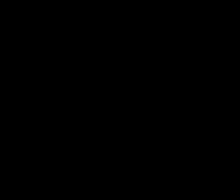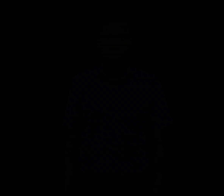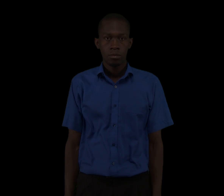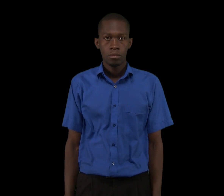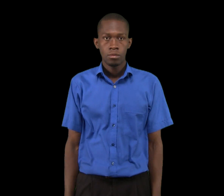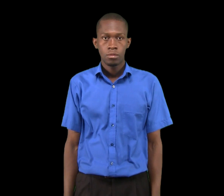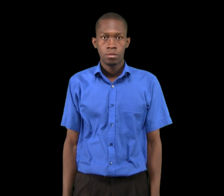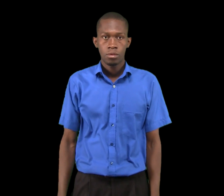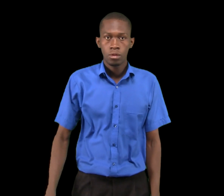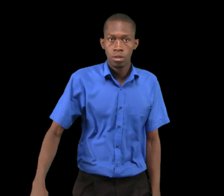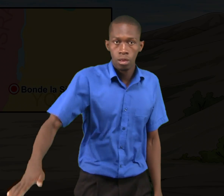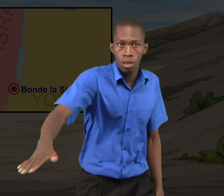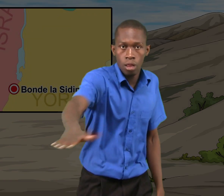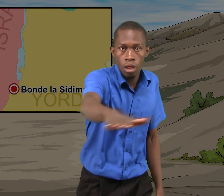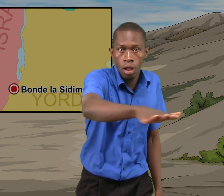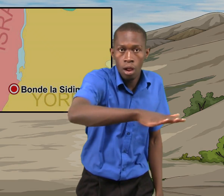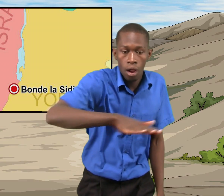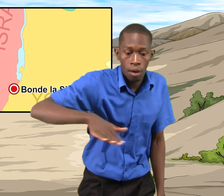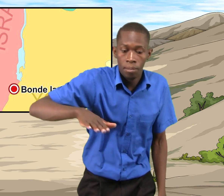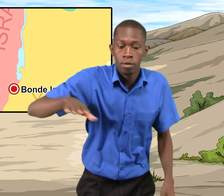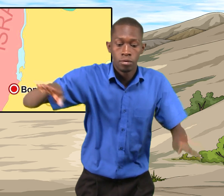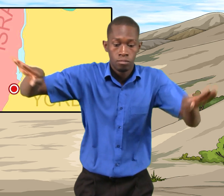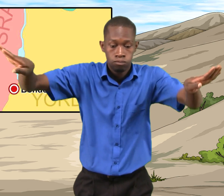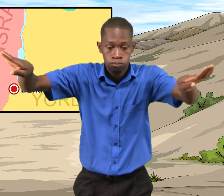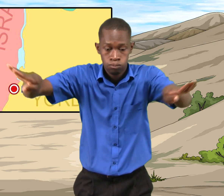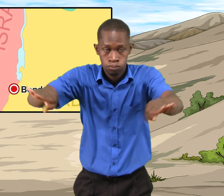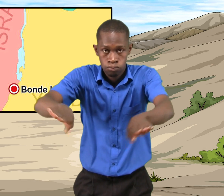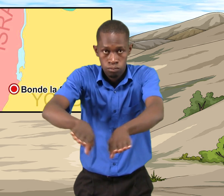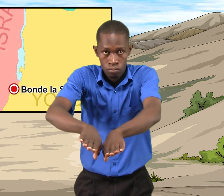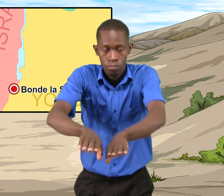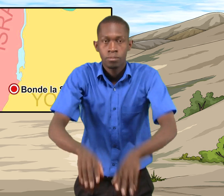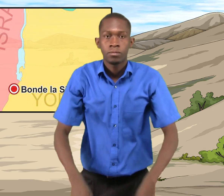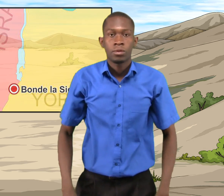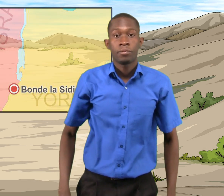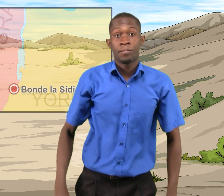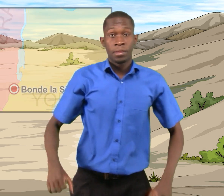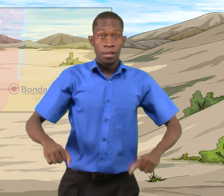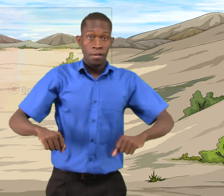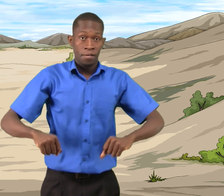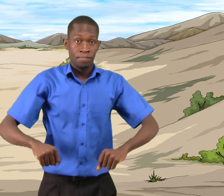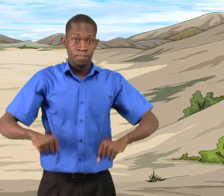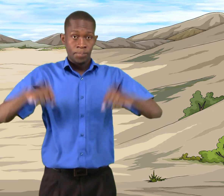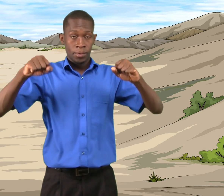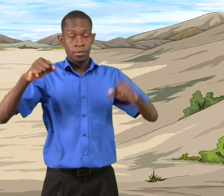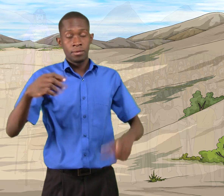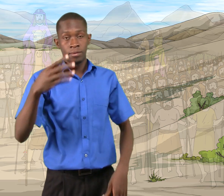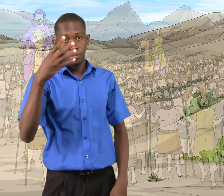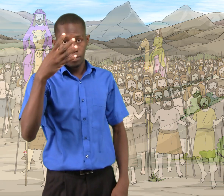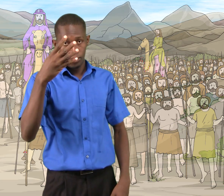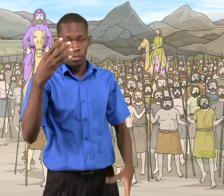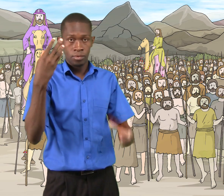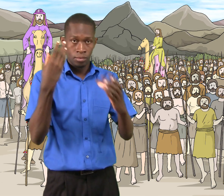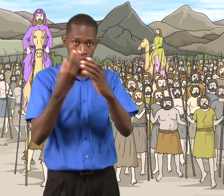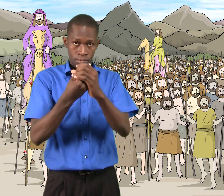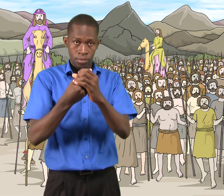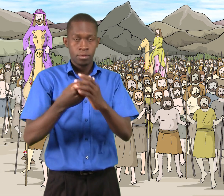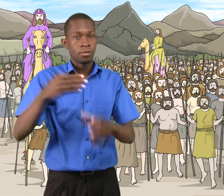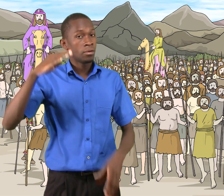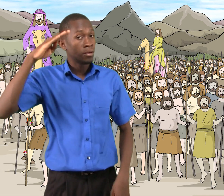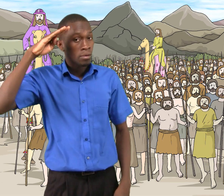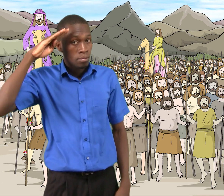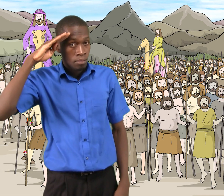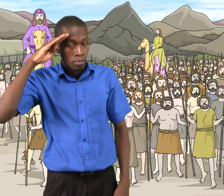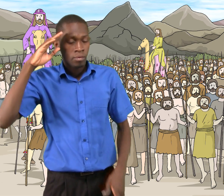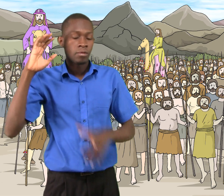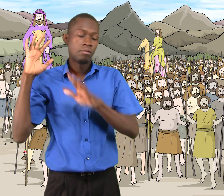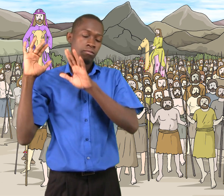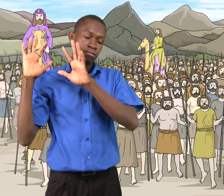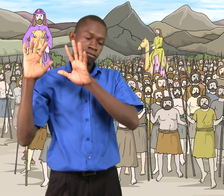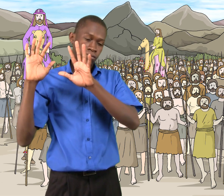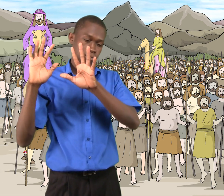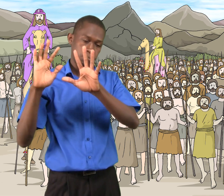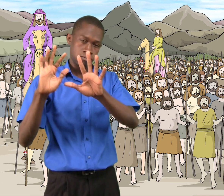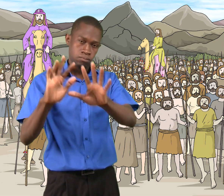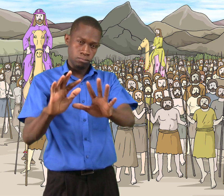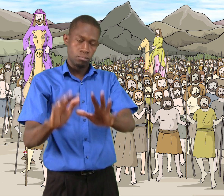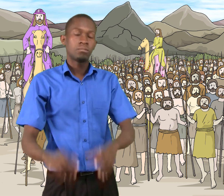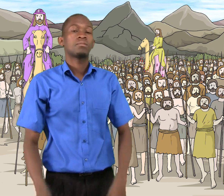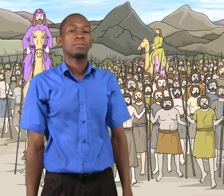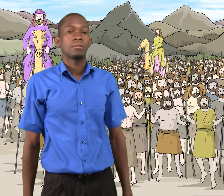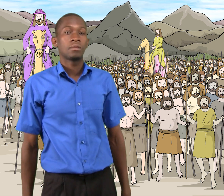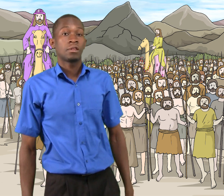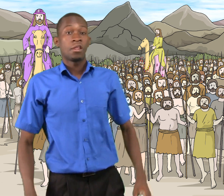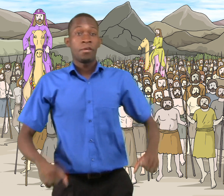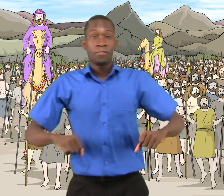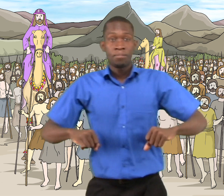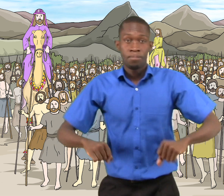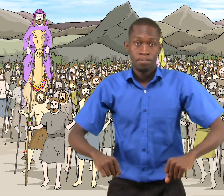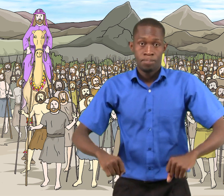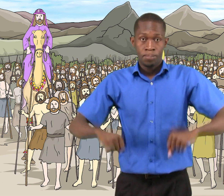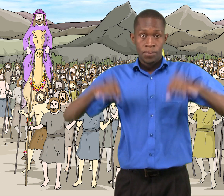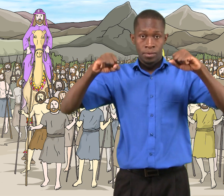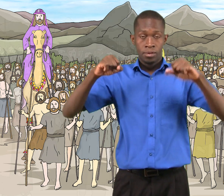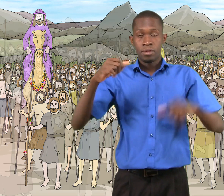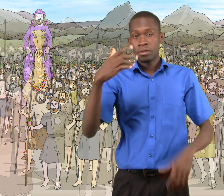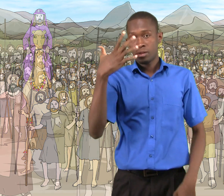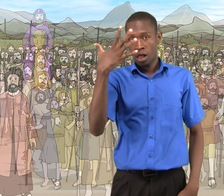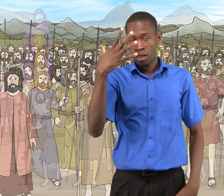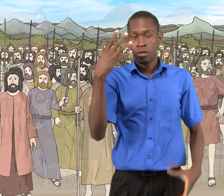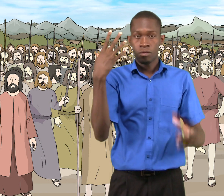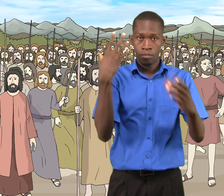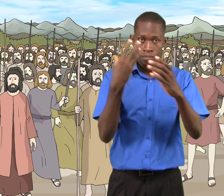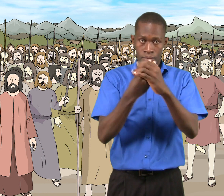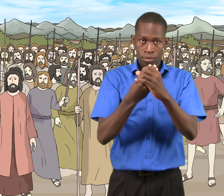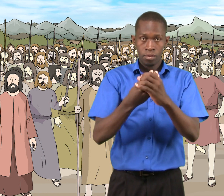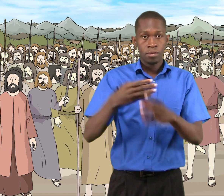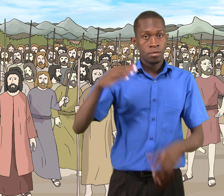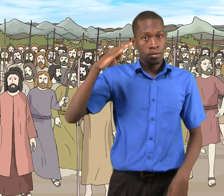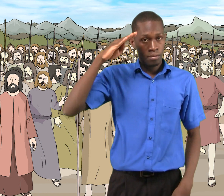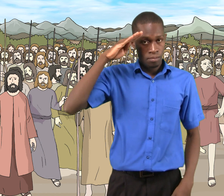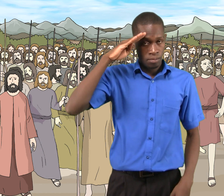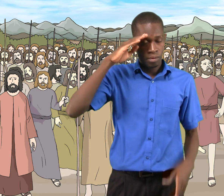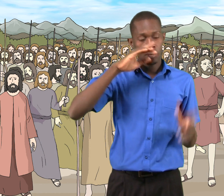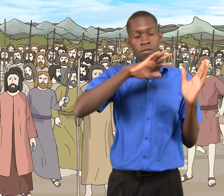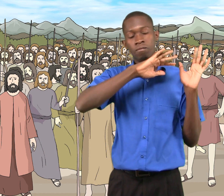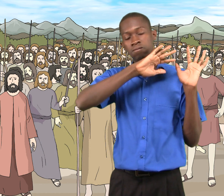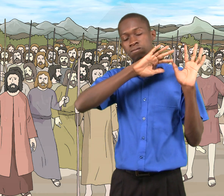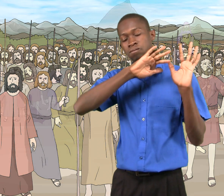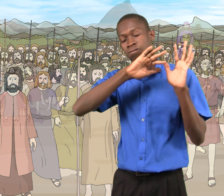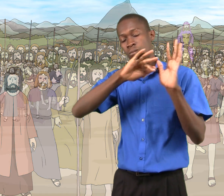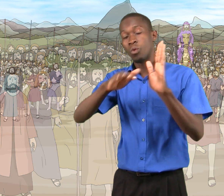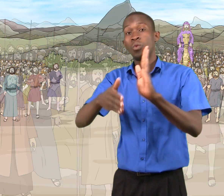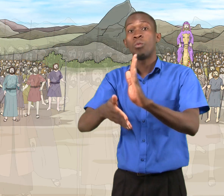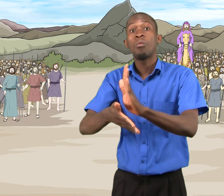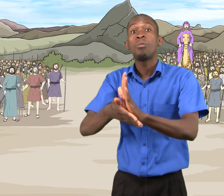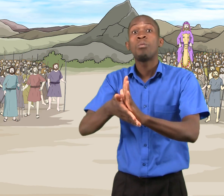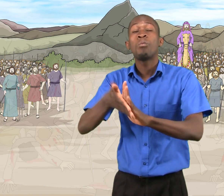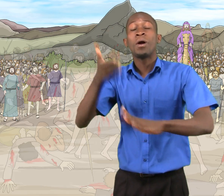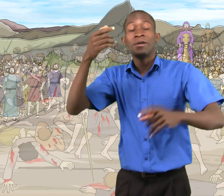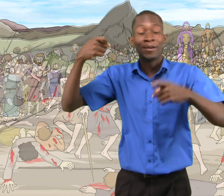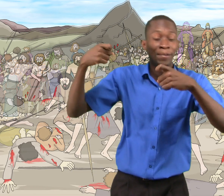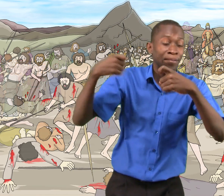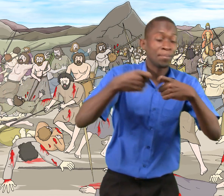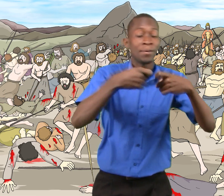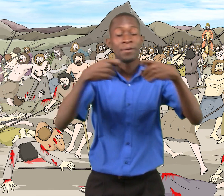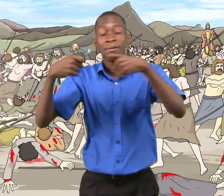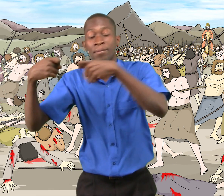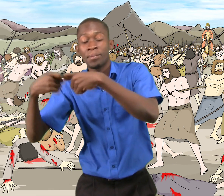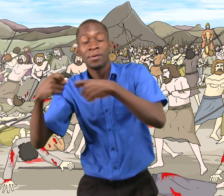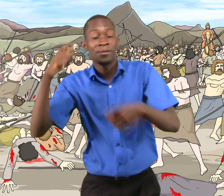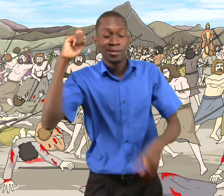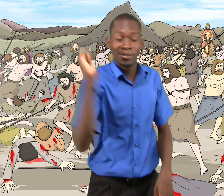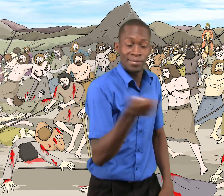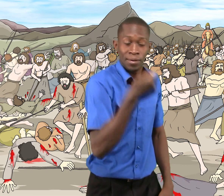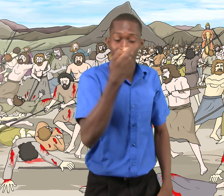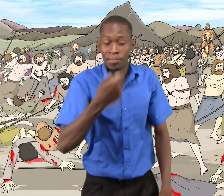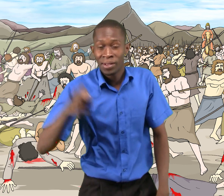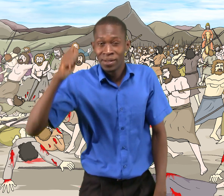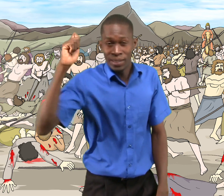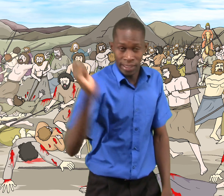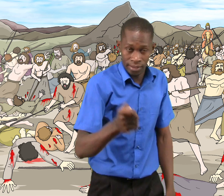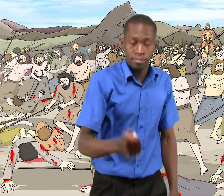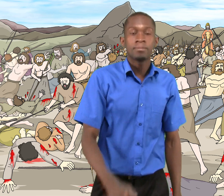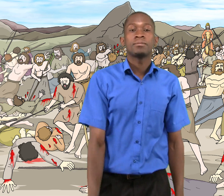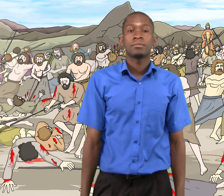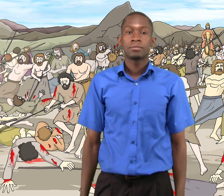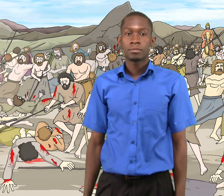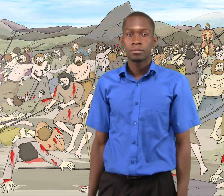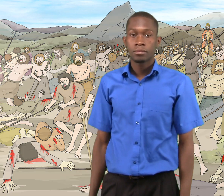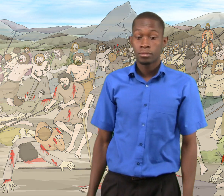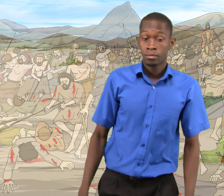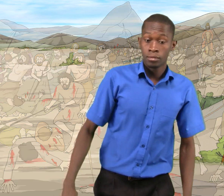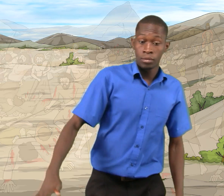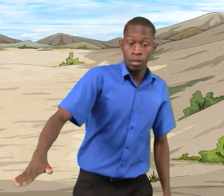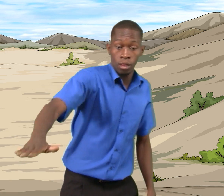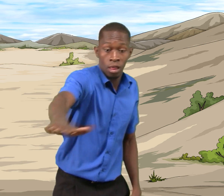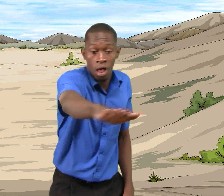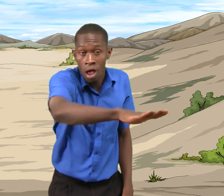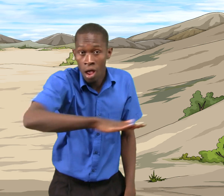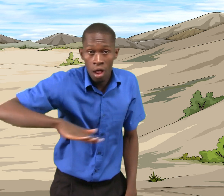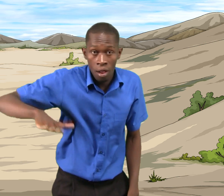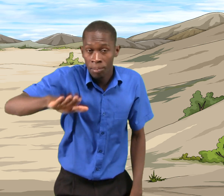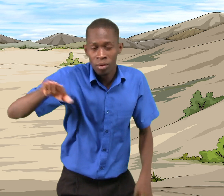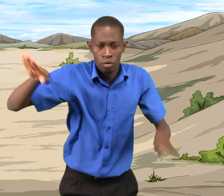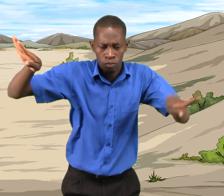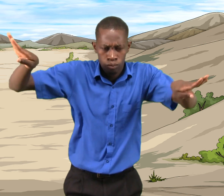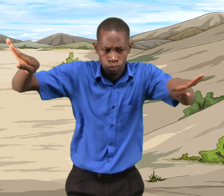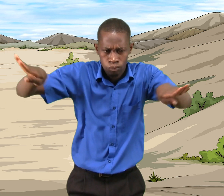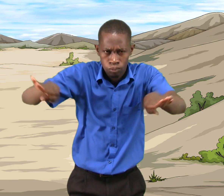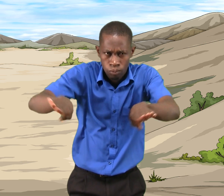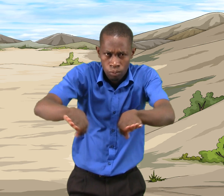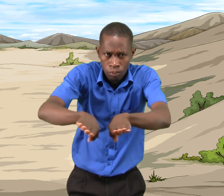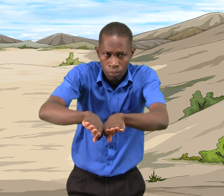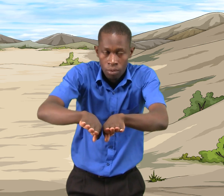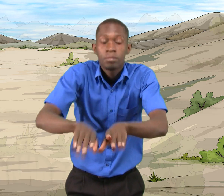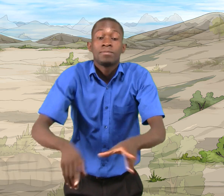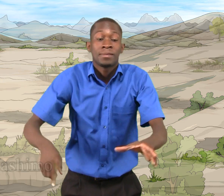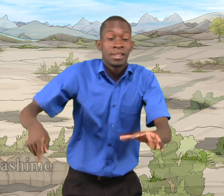Then the king of Sodom, the king of Gomorrah, the king of Admah, the king of Zeboiim, and the king of Bela (that is, Zoar) marched out and arrayed themselves for battle in the Valley of Siddim against Chedorlaomer king of Elam, Tidal king of Goiim, Amraphel king of Shinar, and Arioch king of Ellasar—four kings against five.